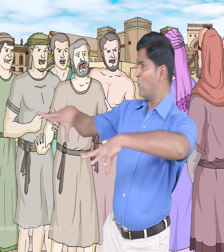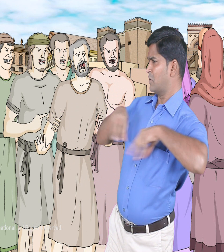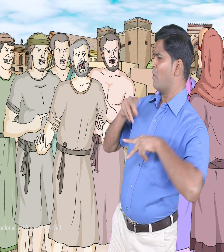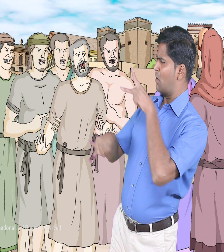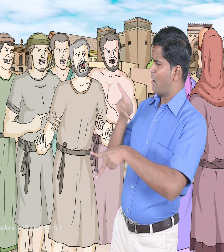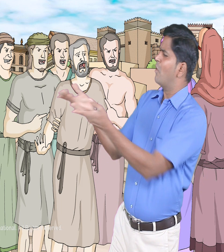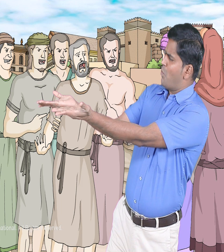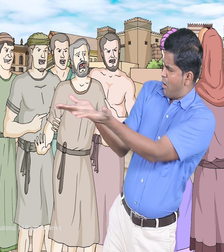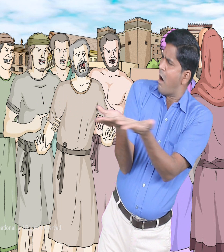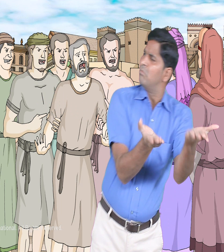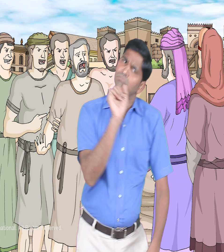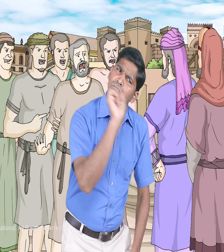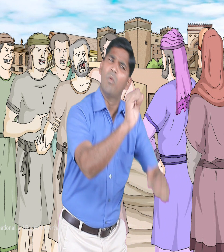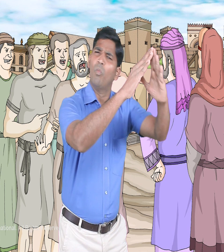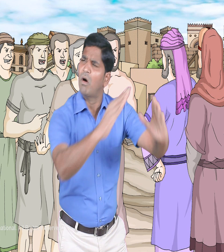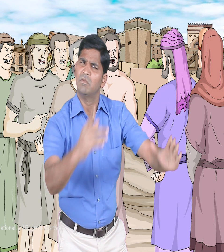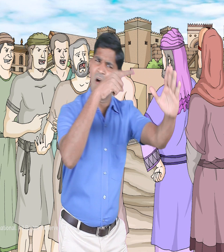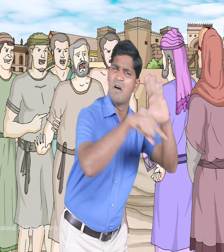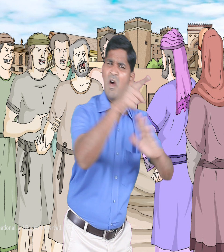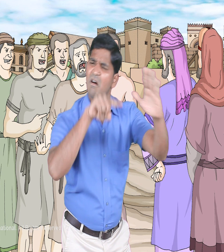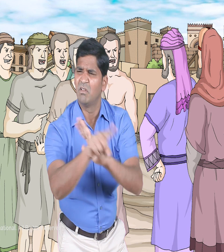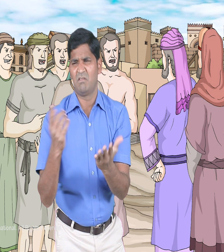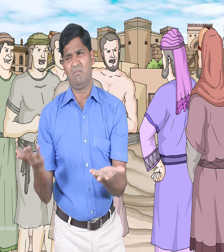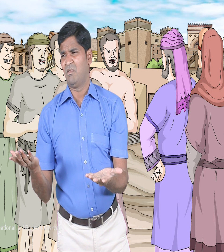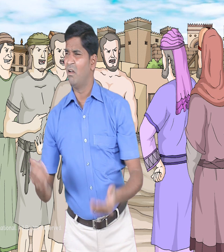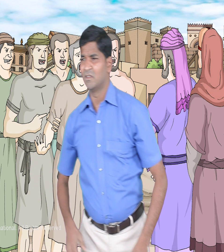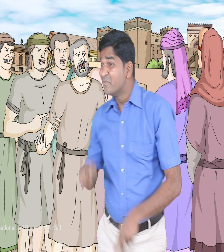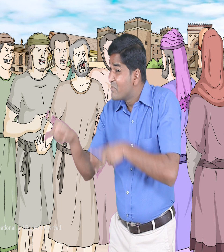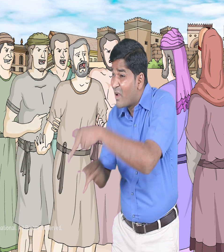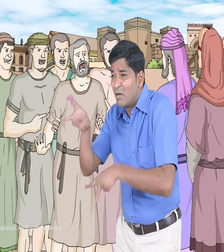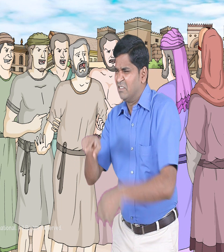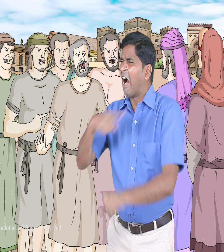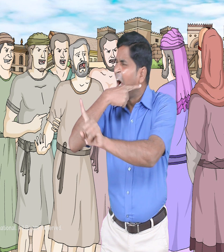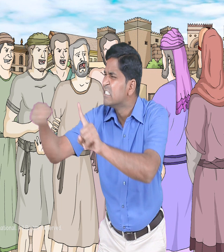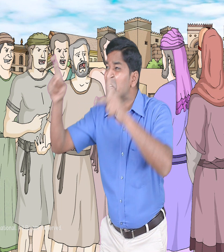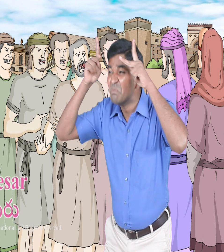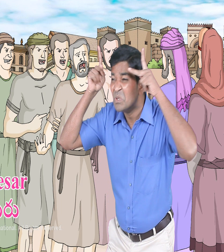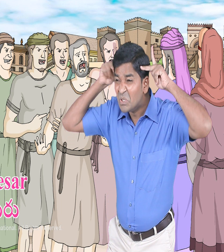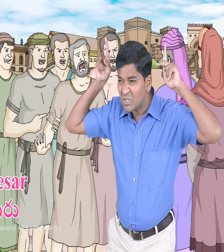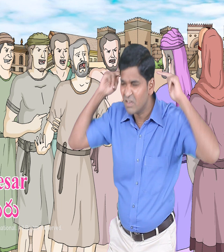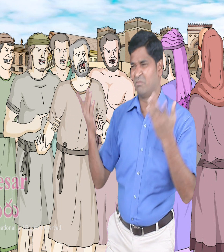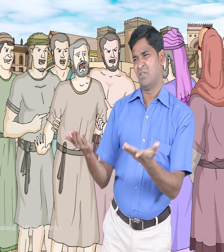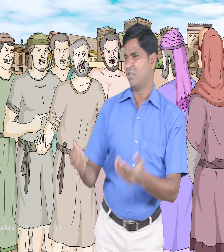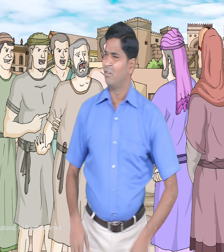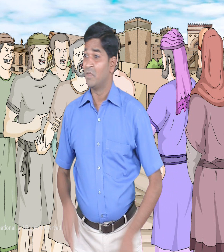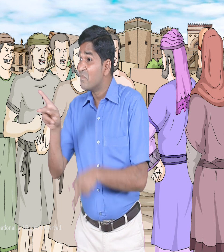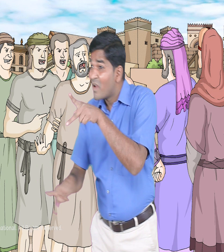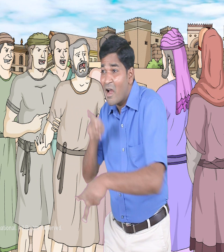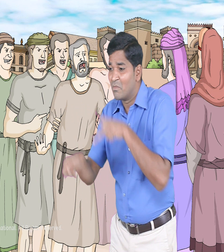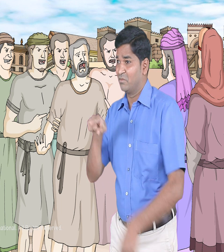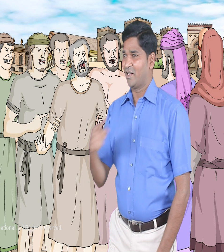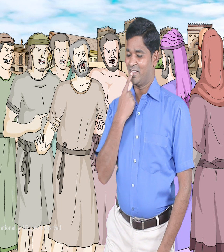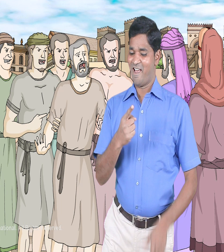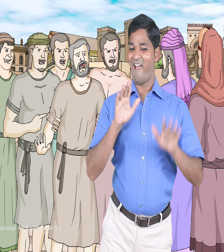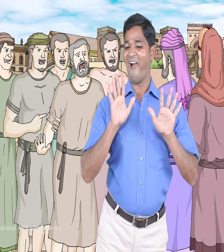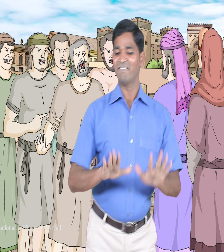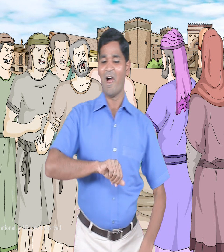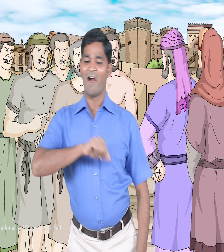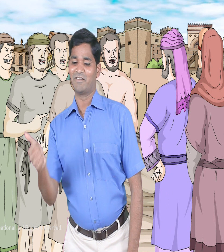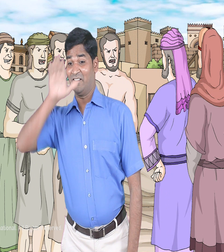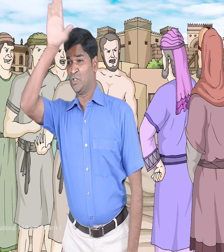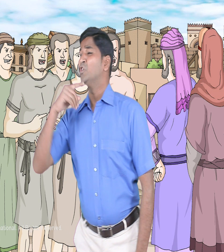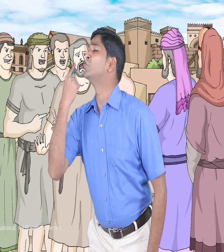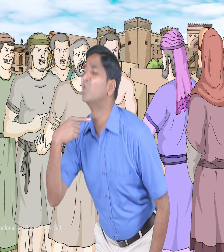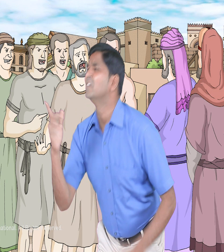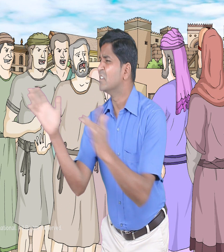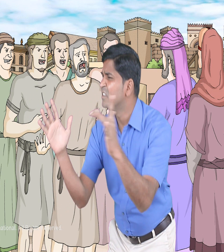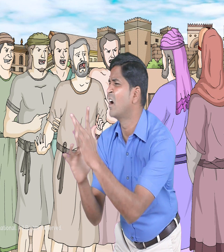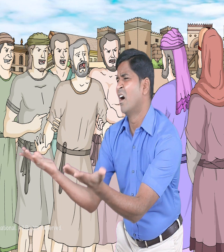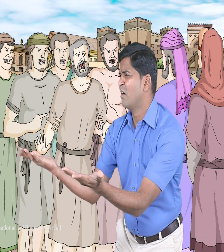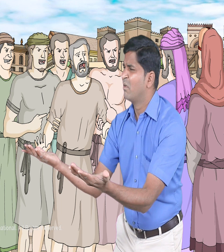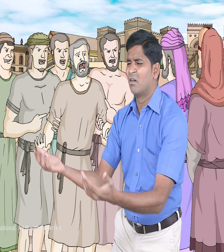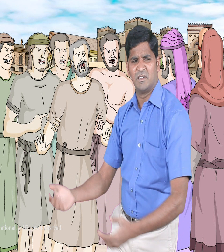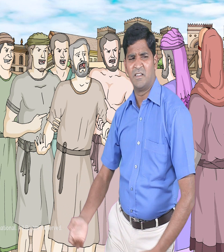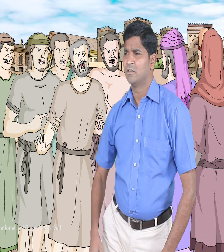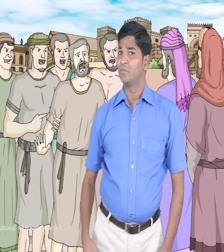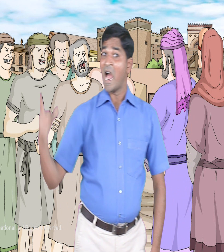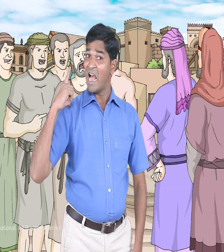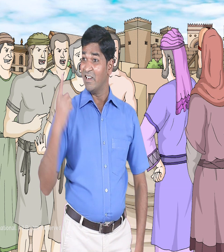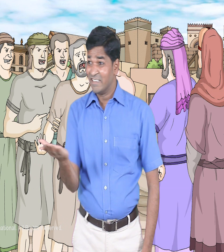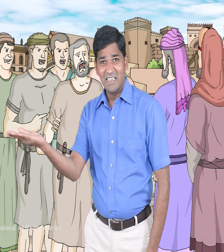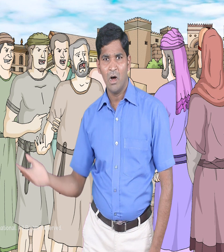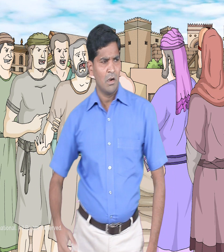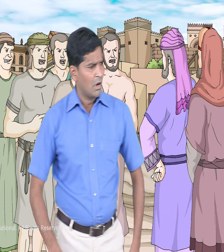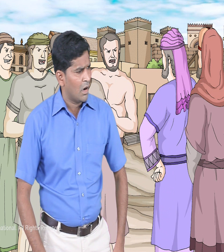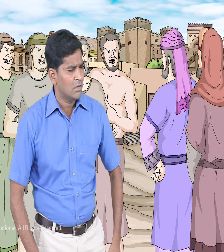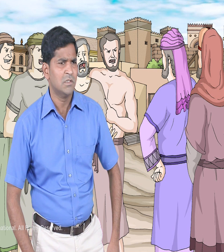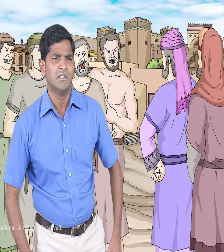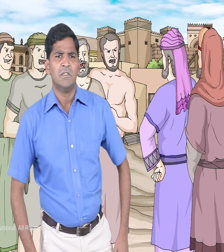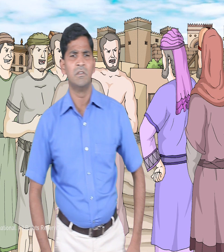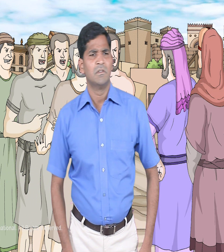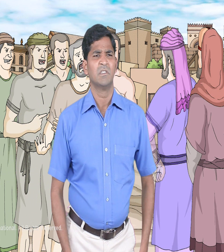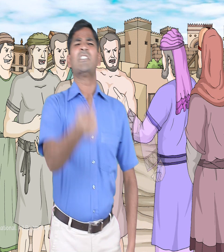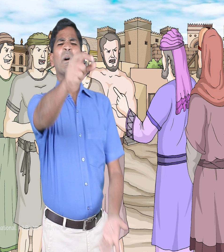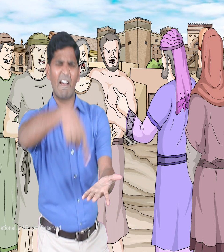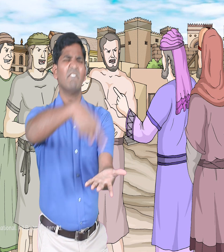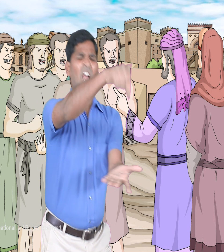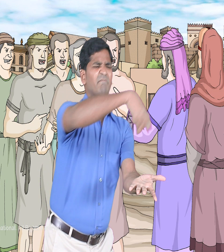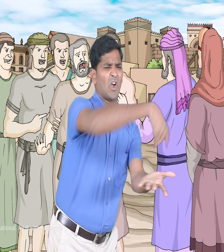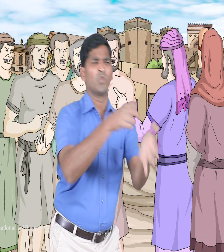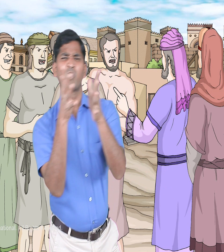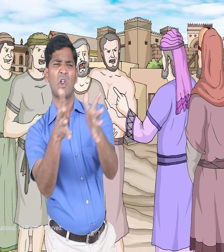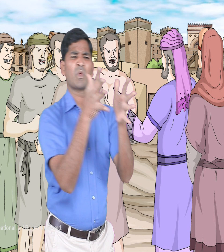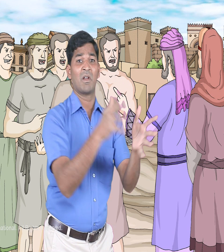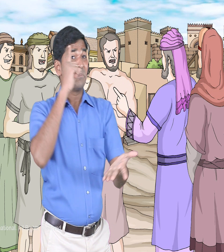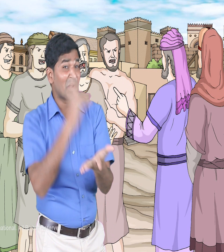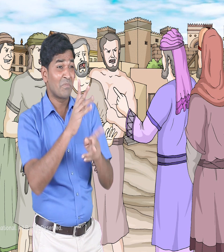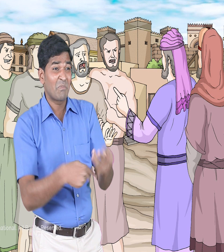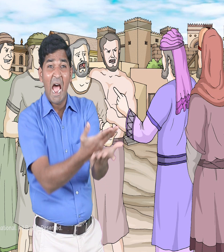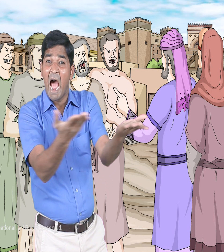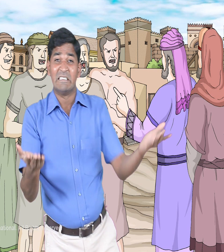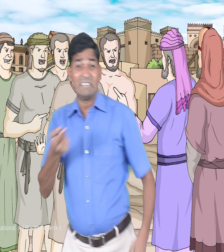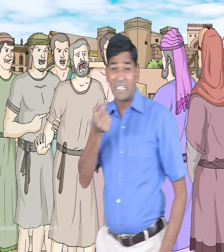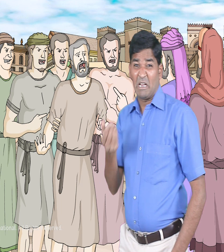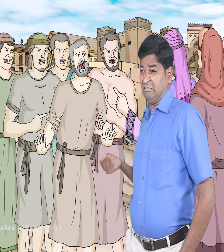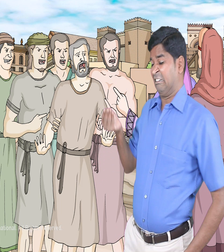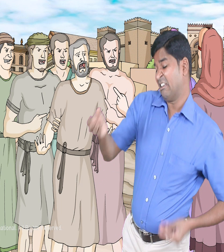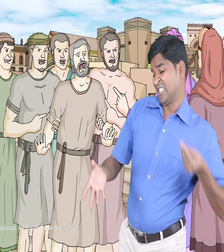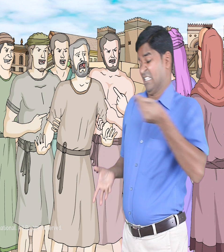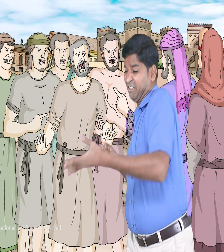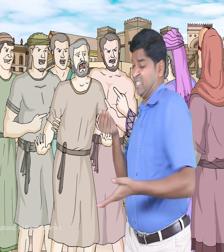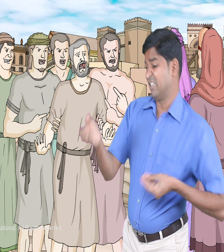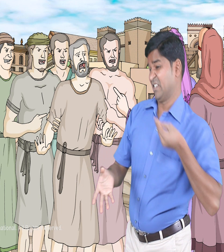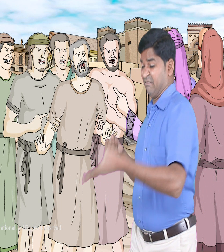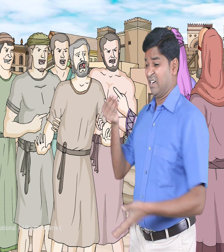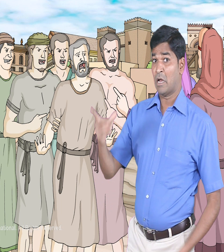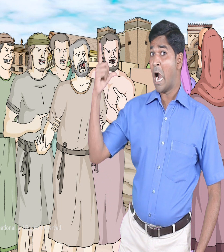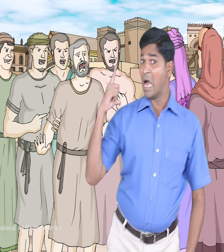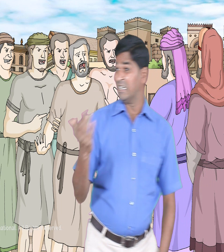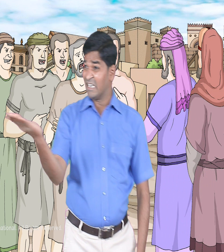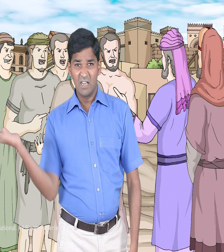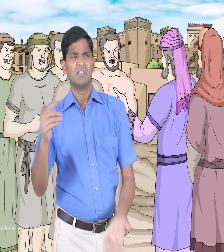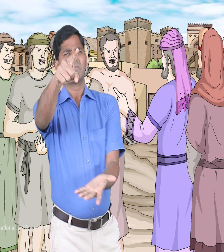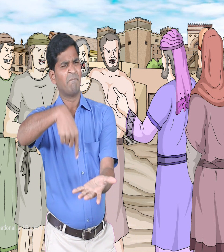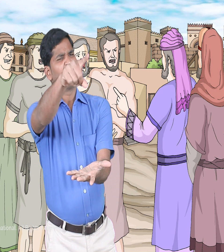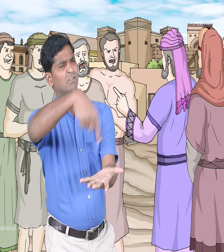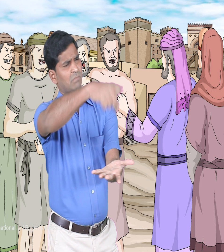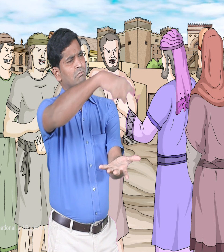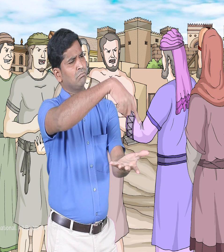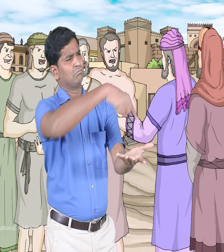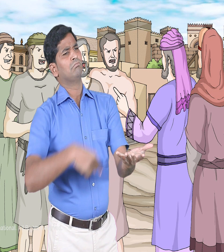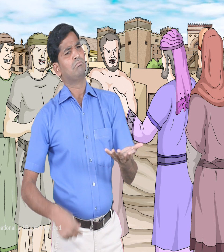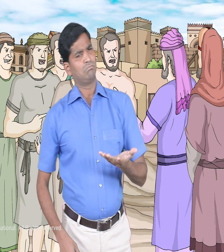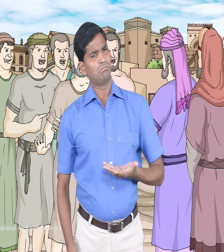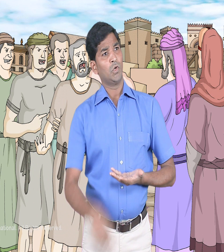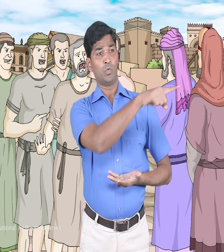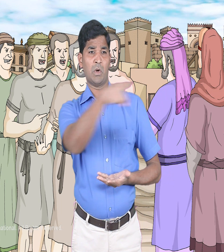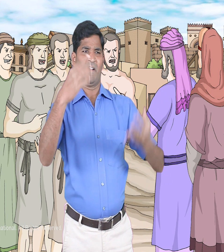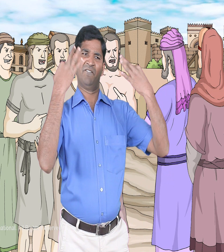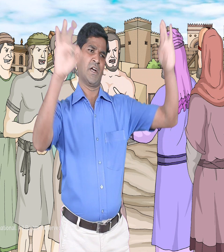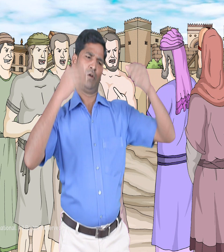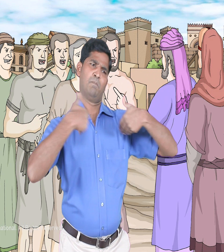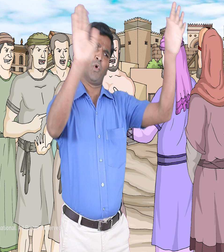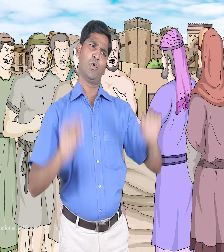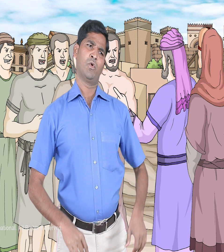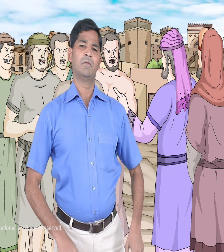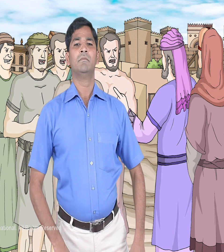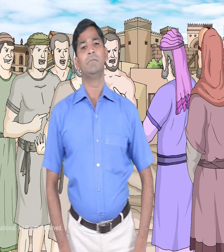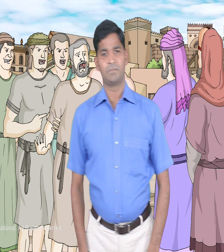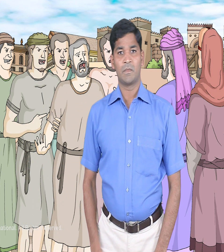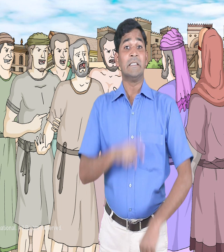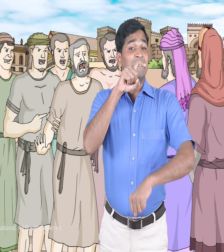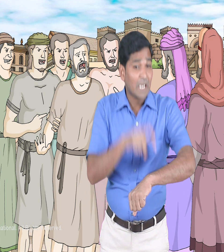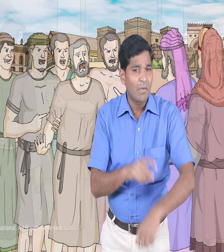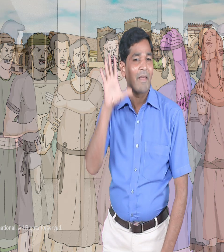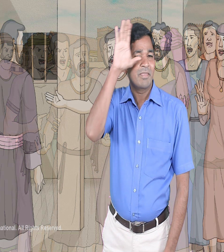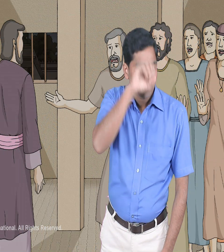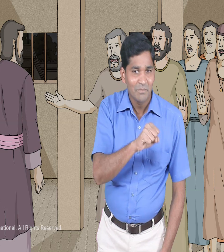They are all defying Caesar’s decrees, saying that there is another king, named Jesus!” On hearing this, the crowd and city officials were greatly disturbed.